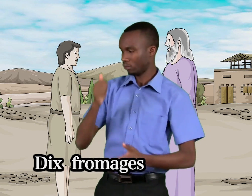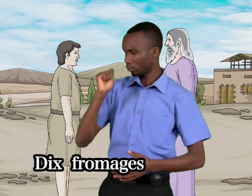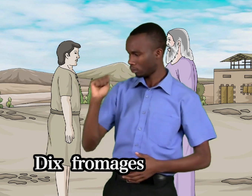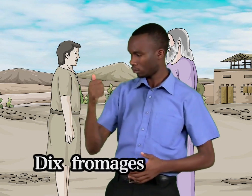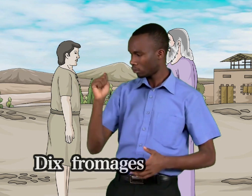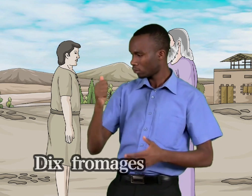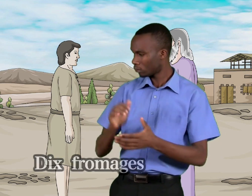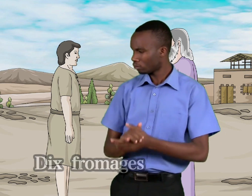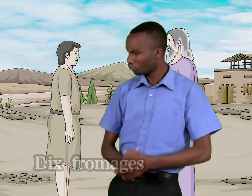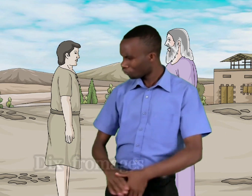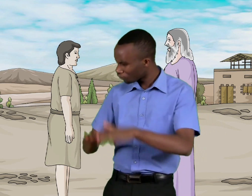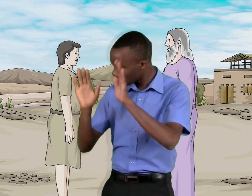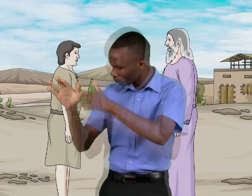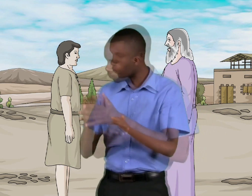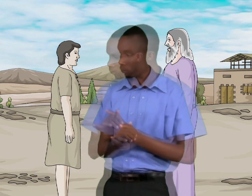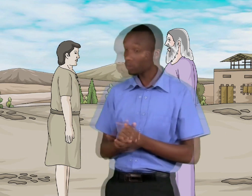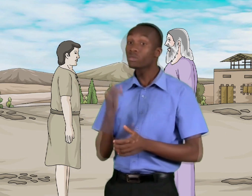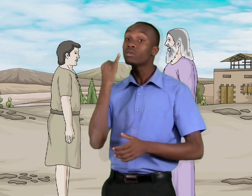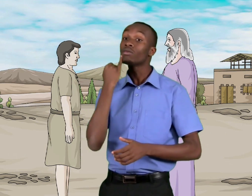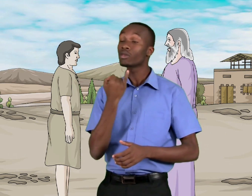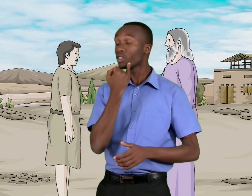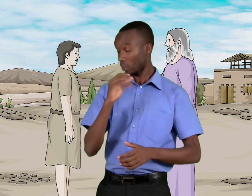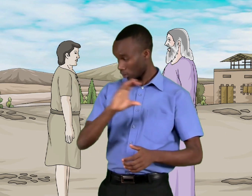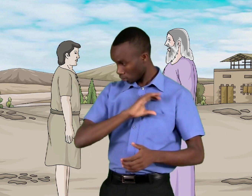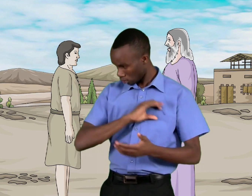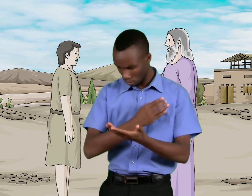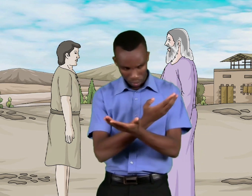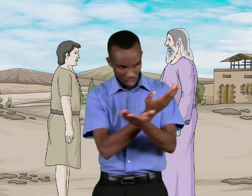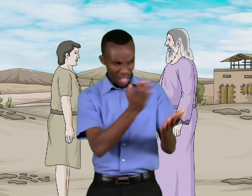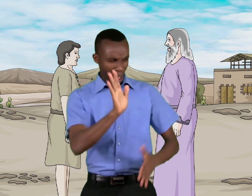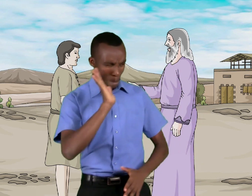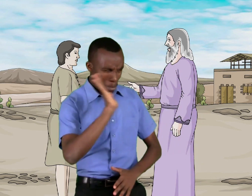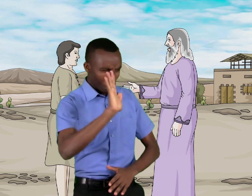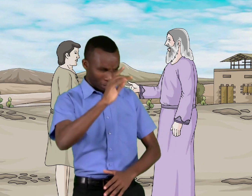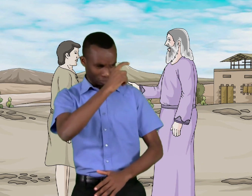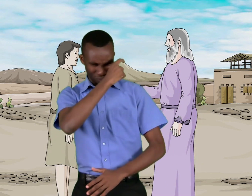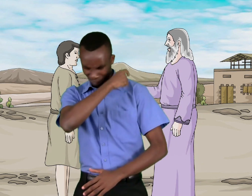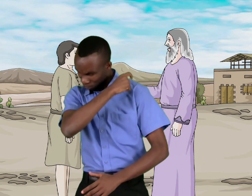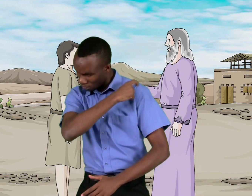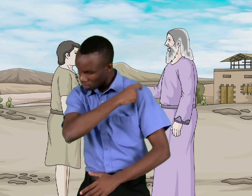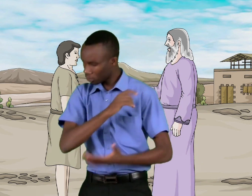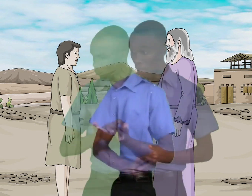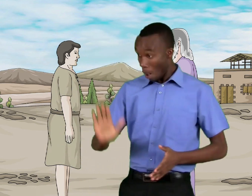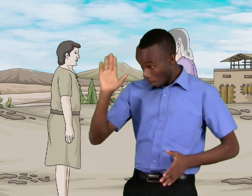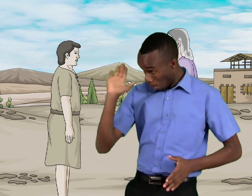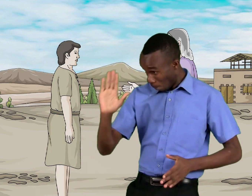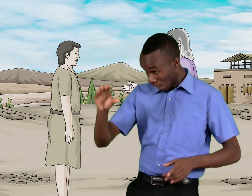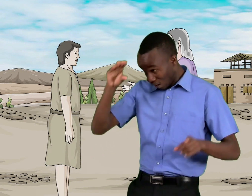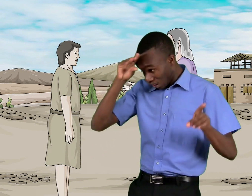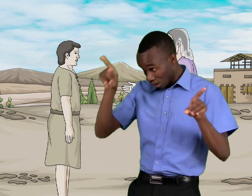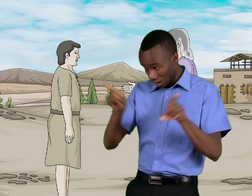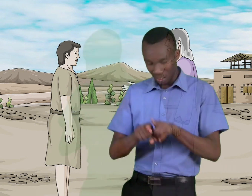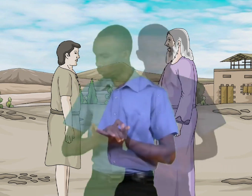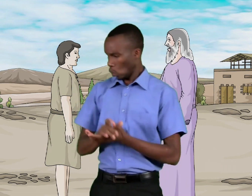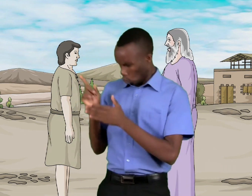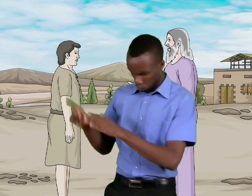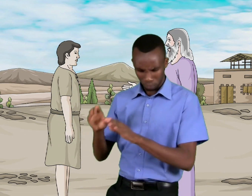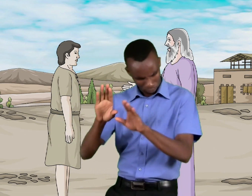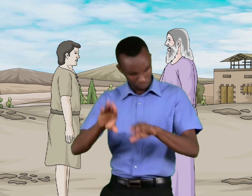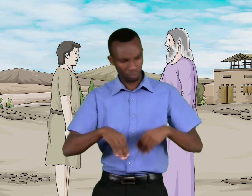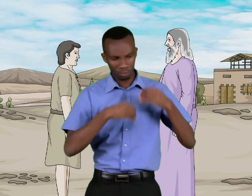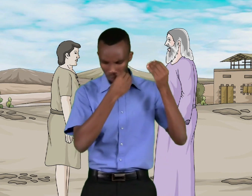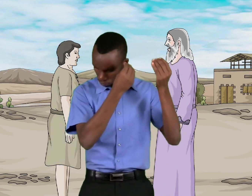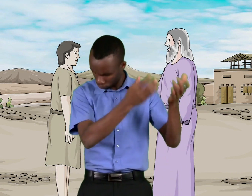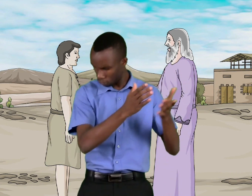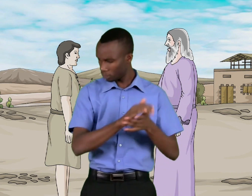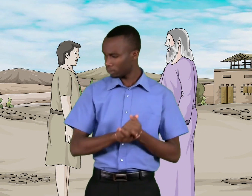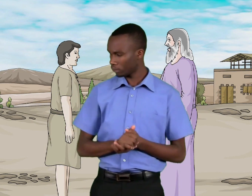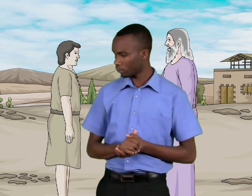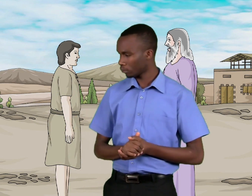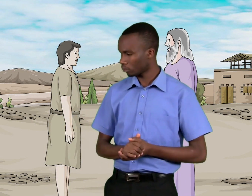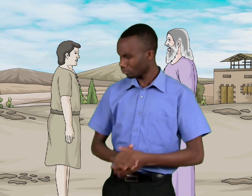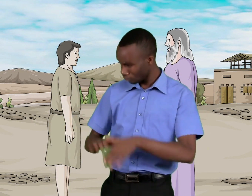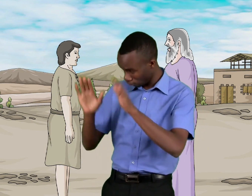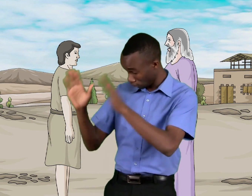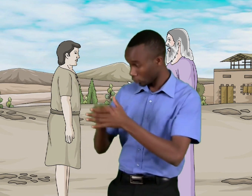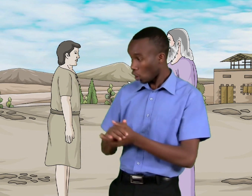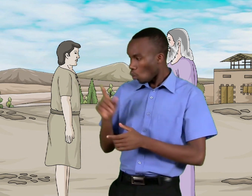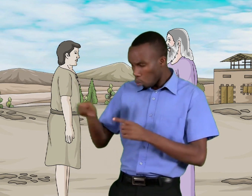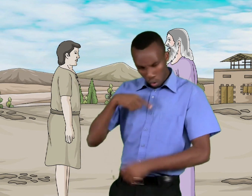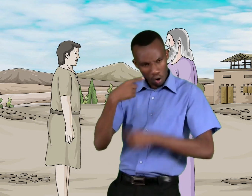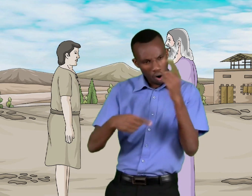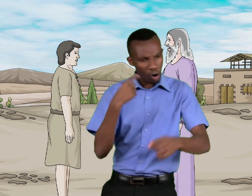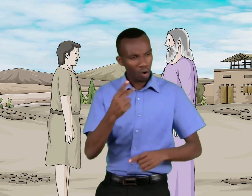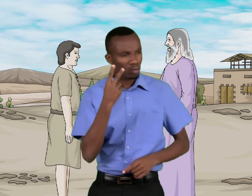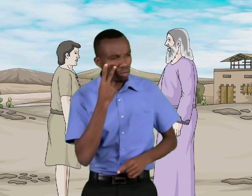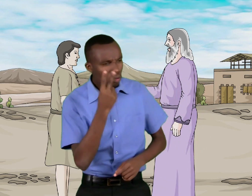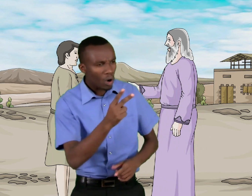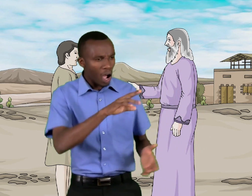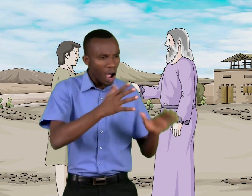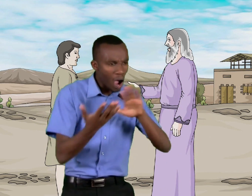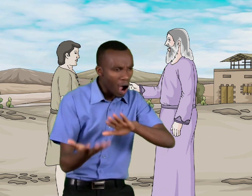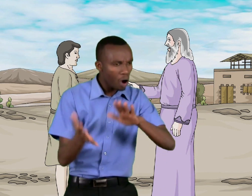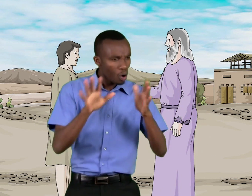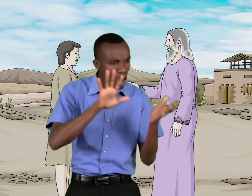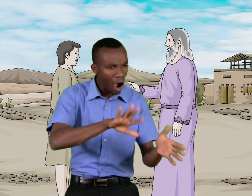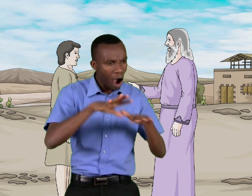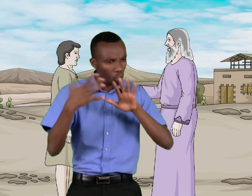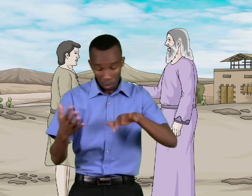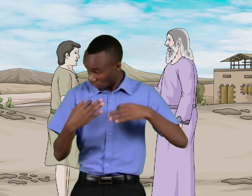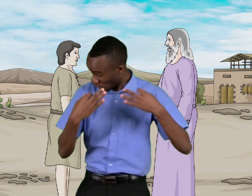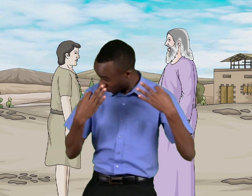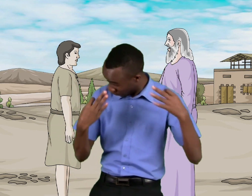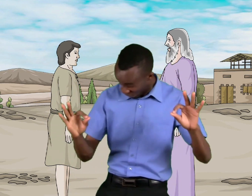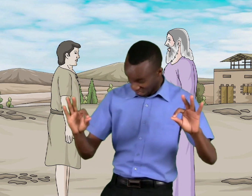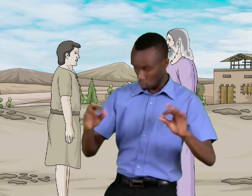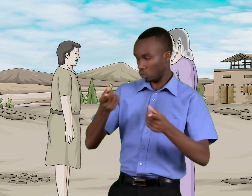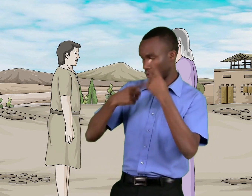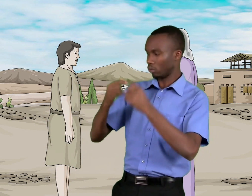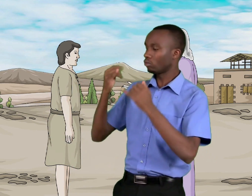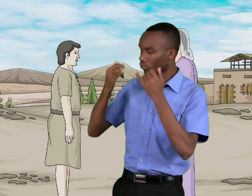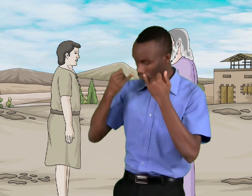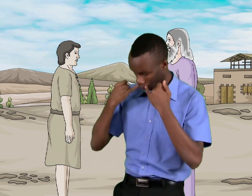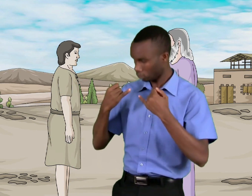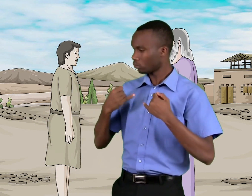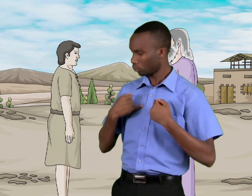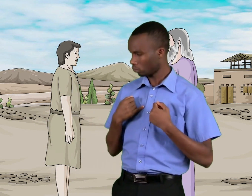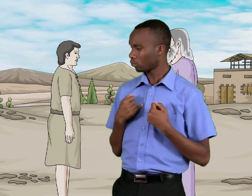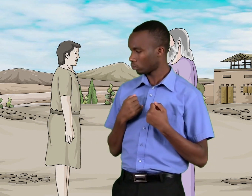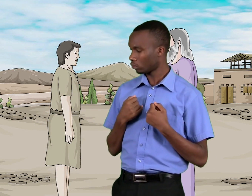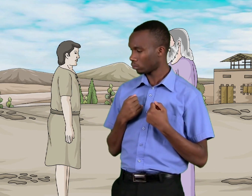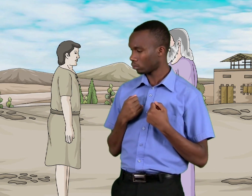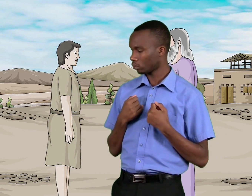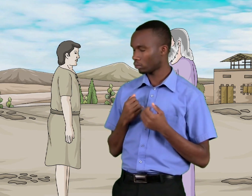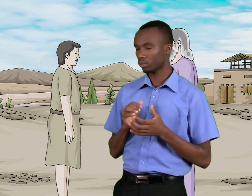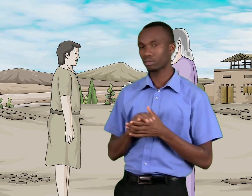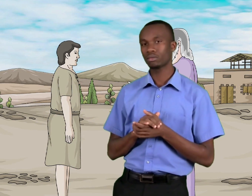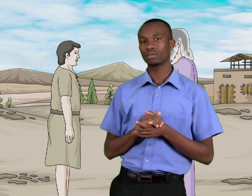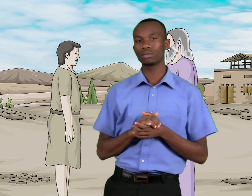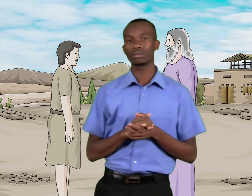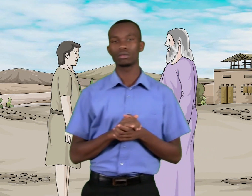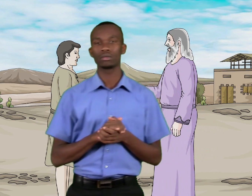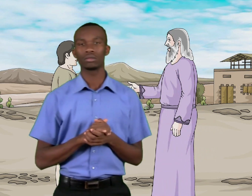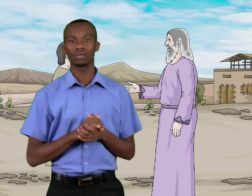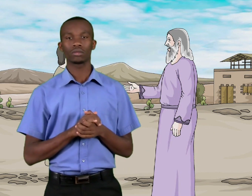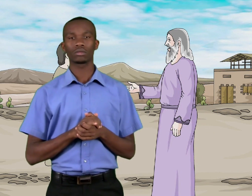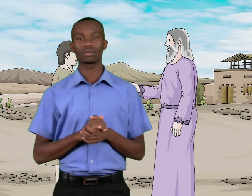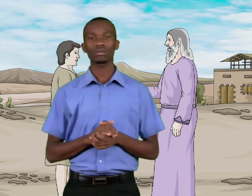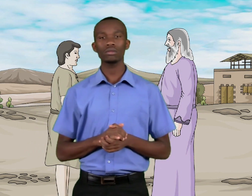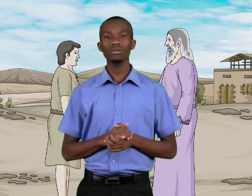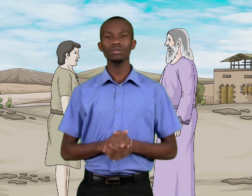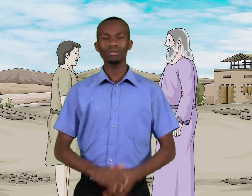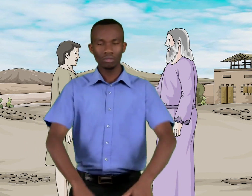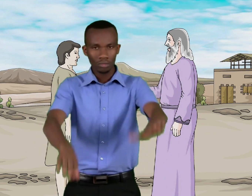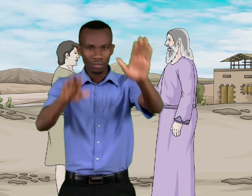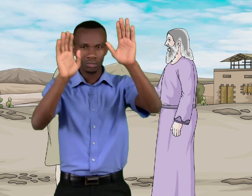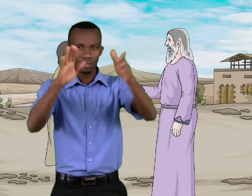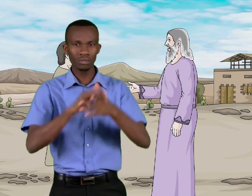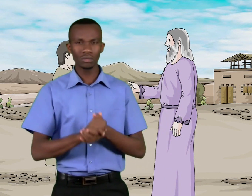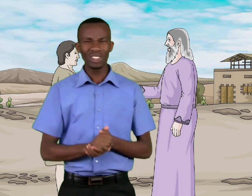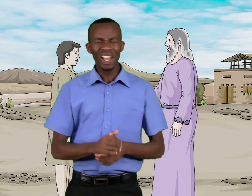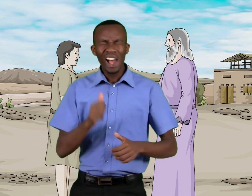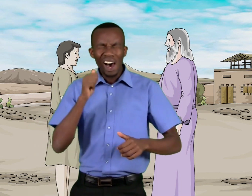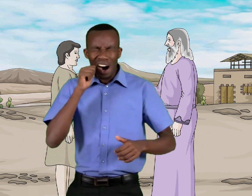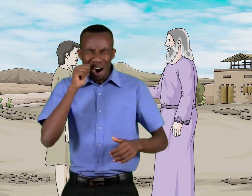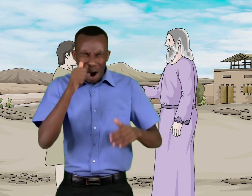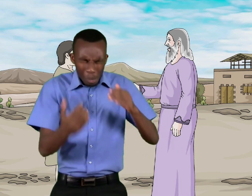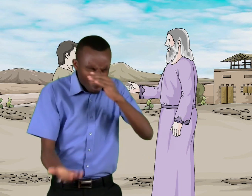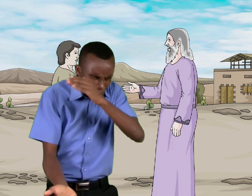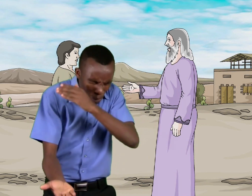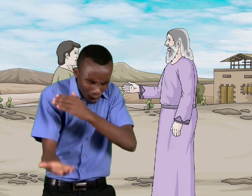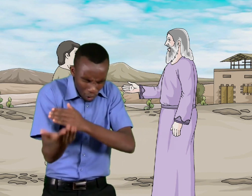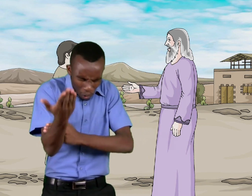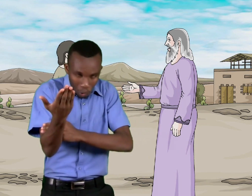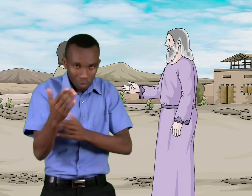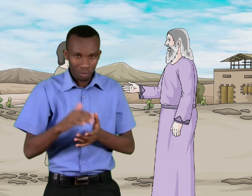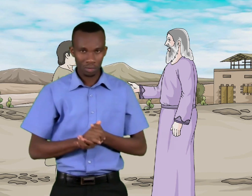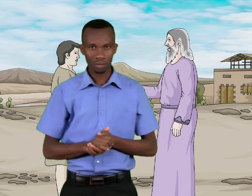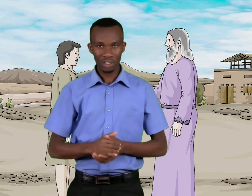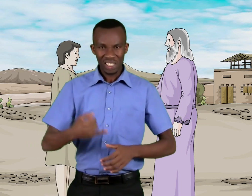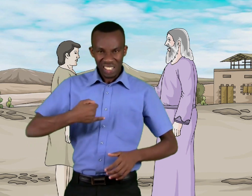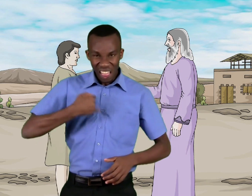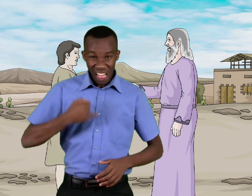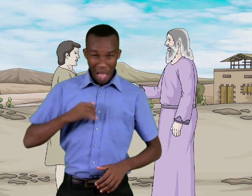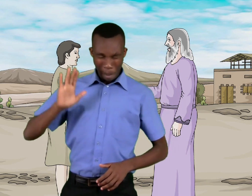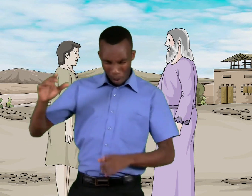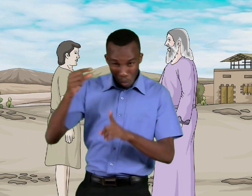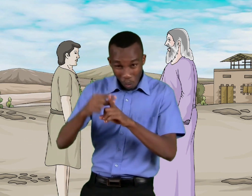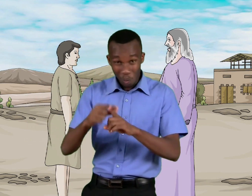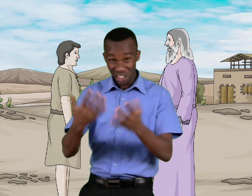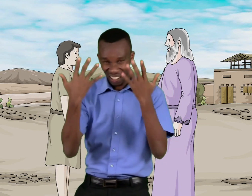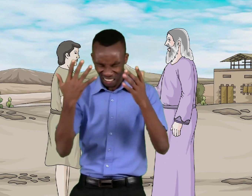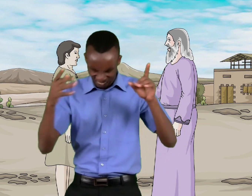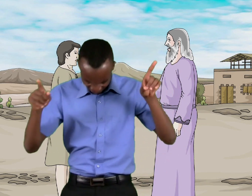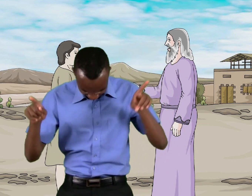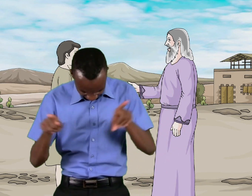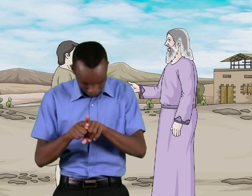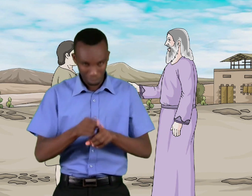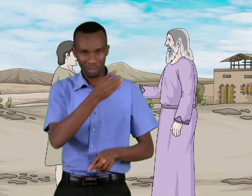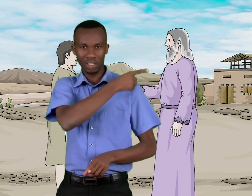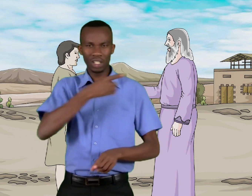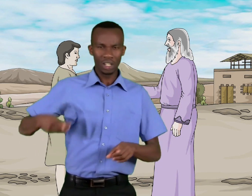Check on the welfare of your brothers and bring back an assurance from them.